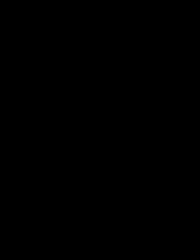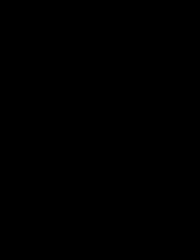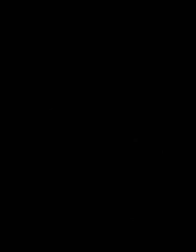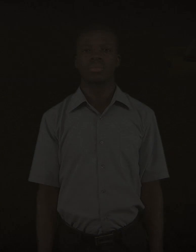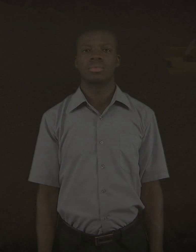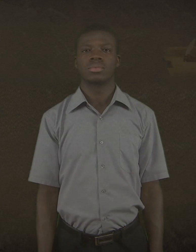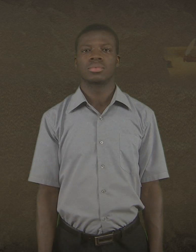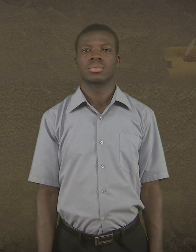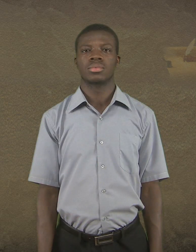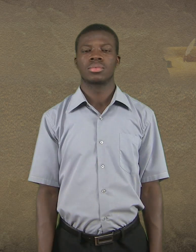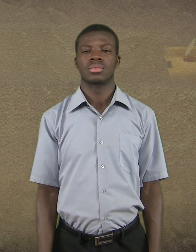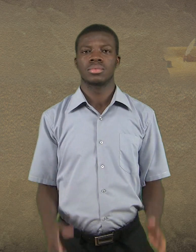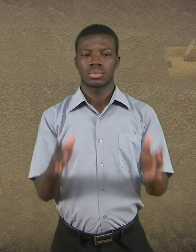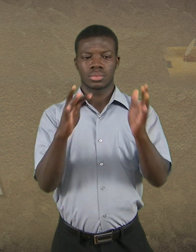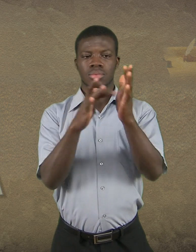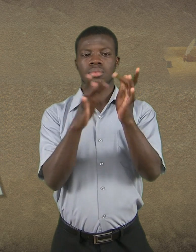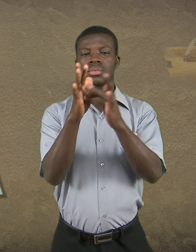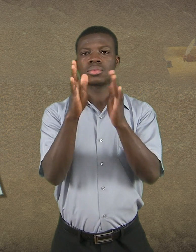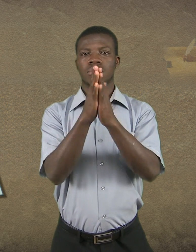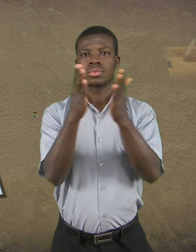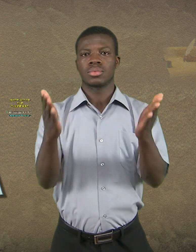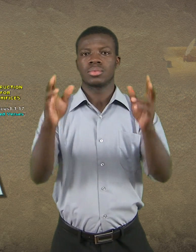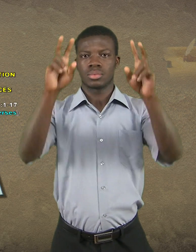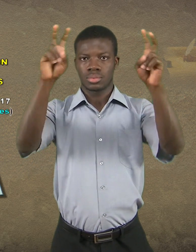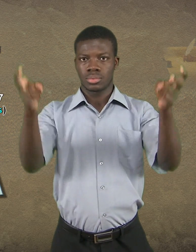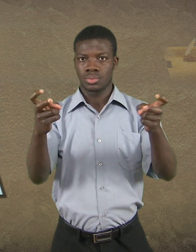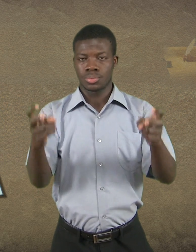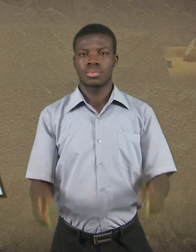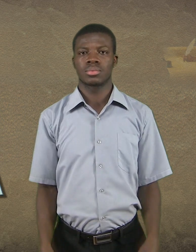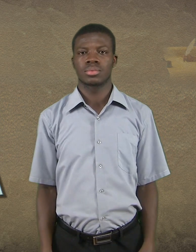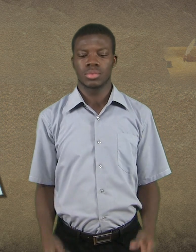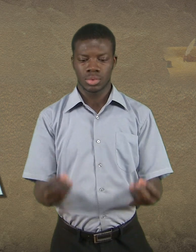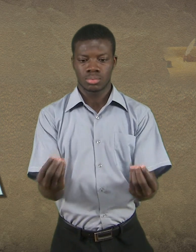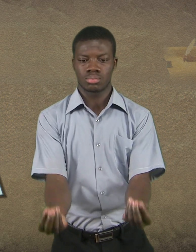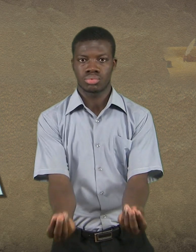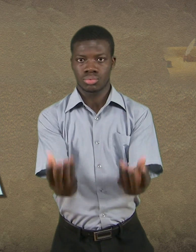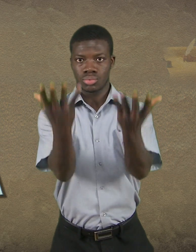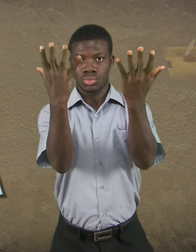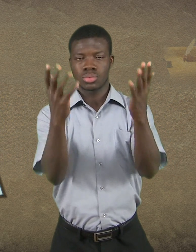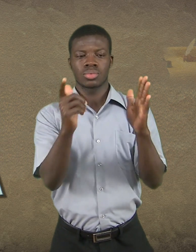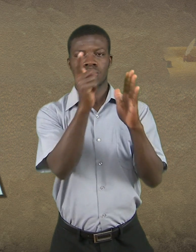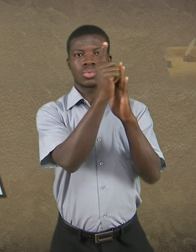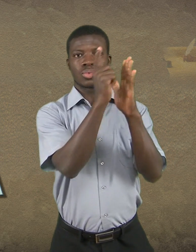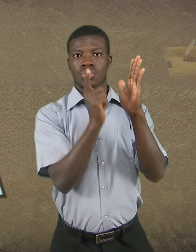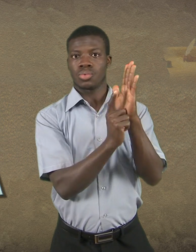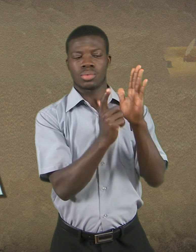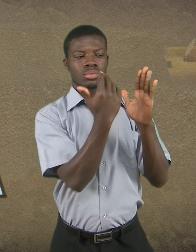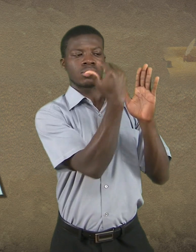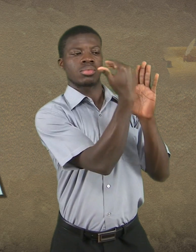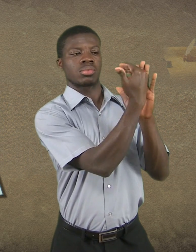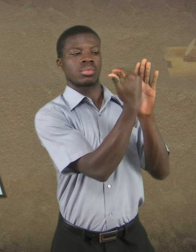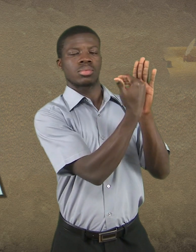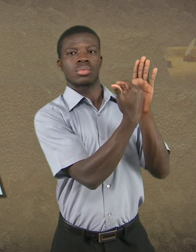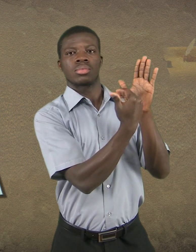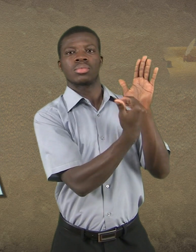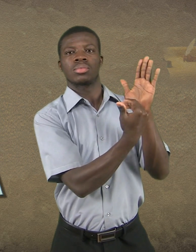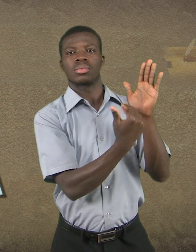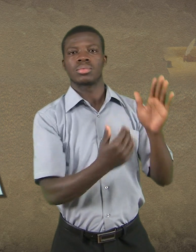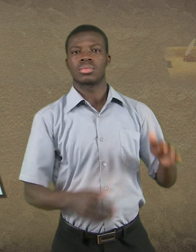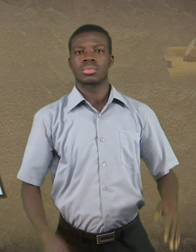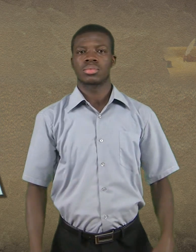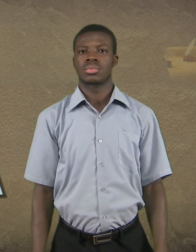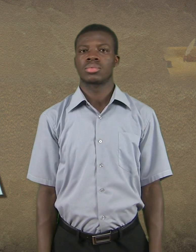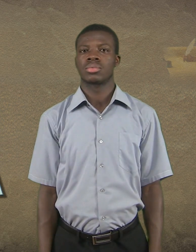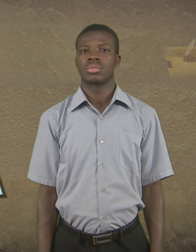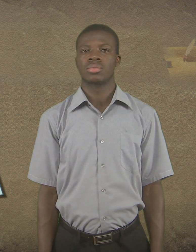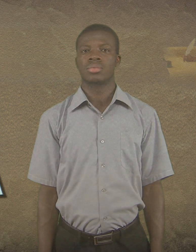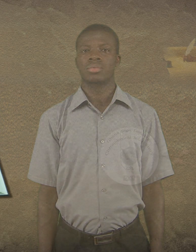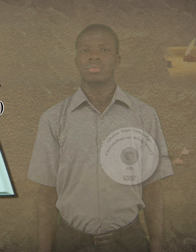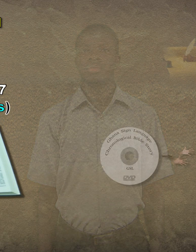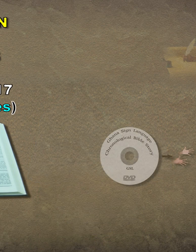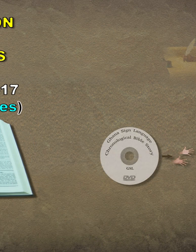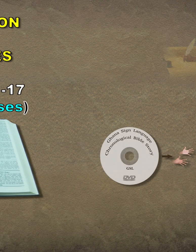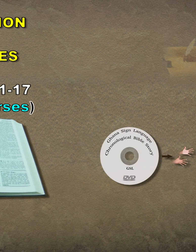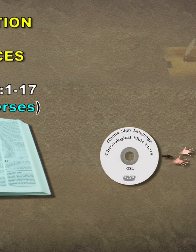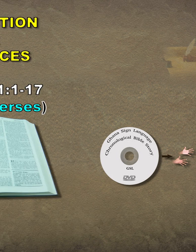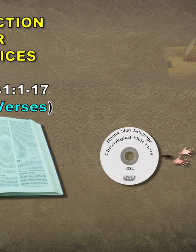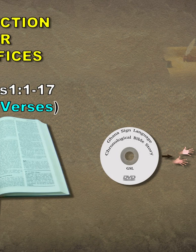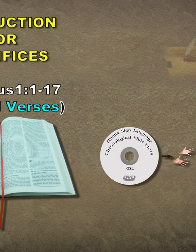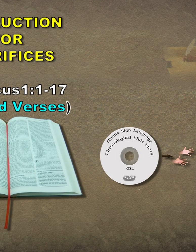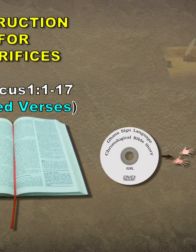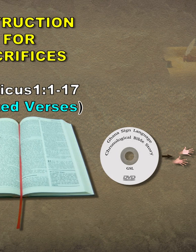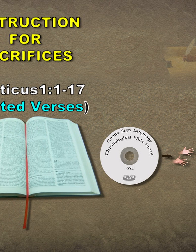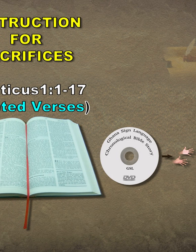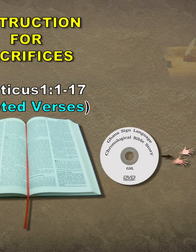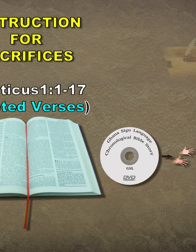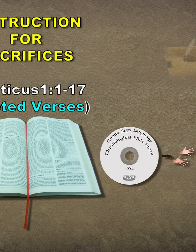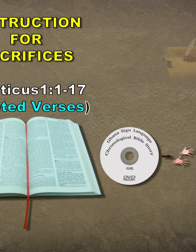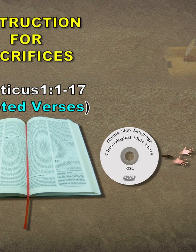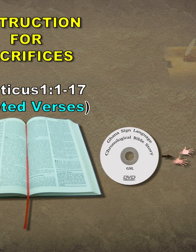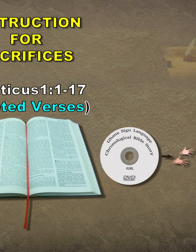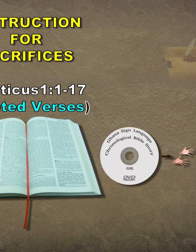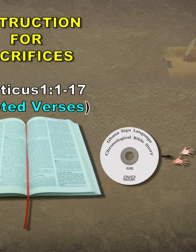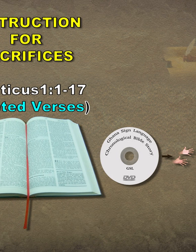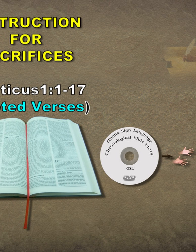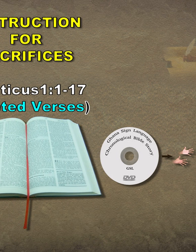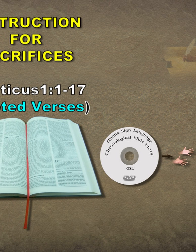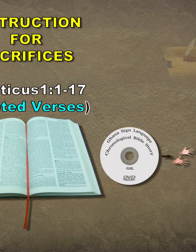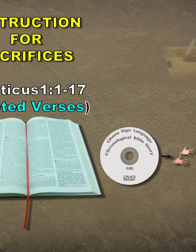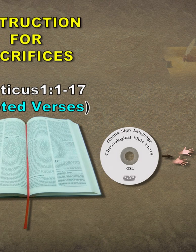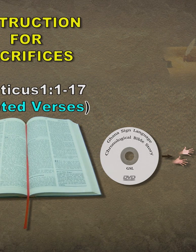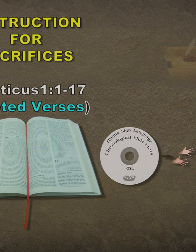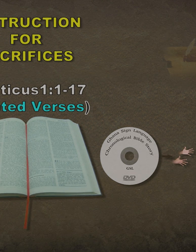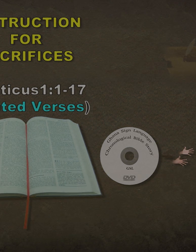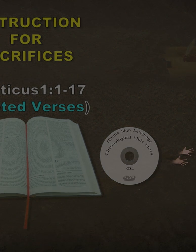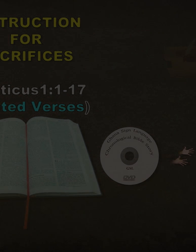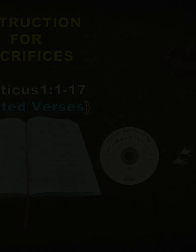Instructions for sacrifices